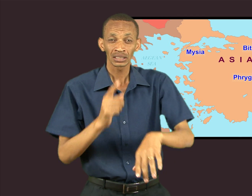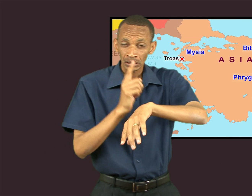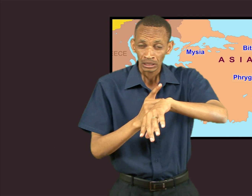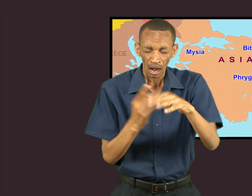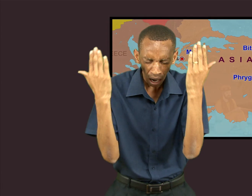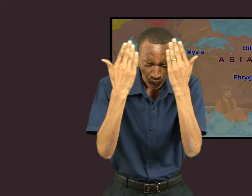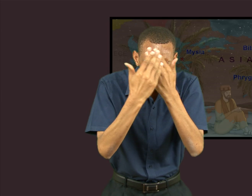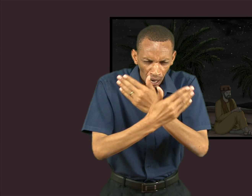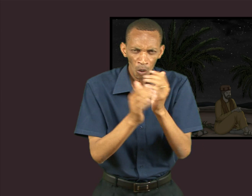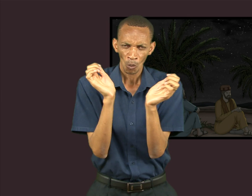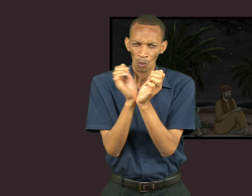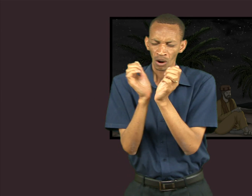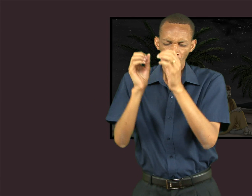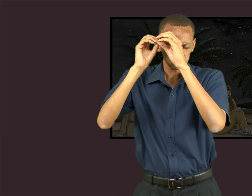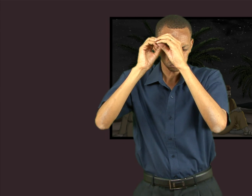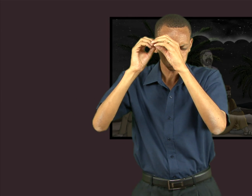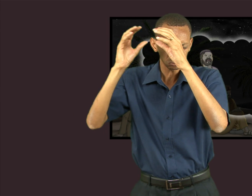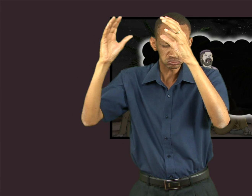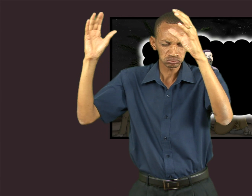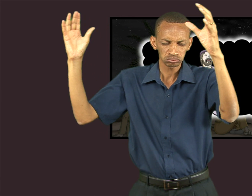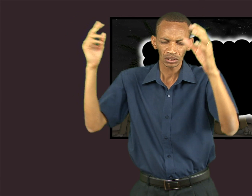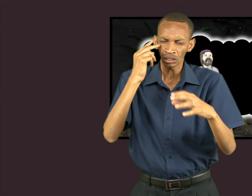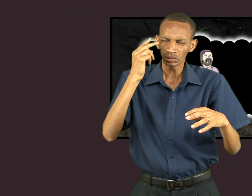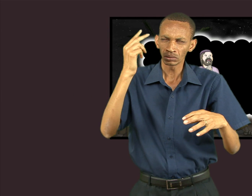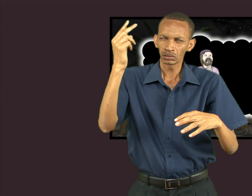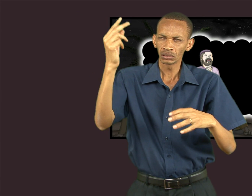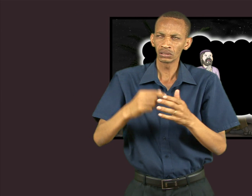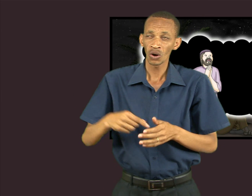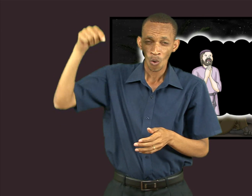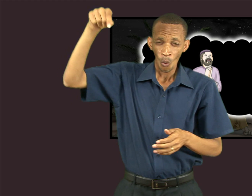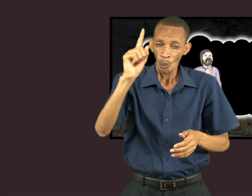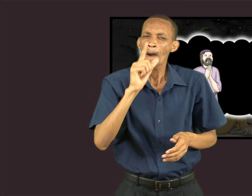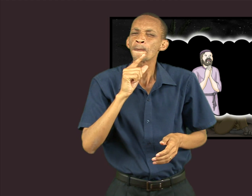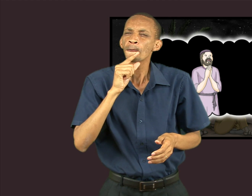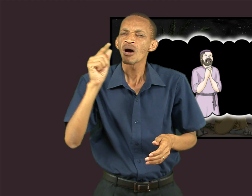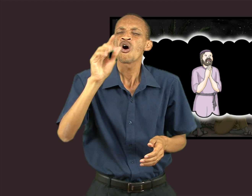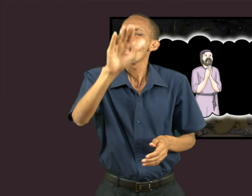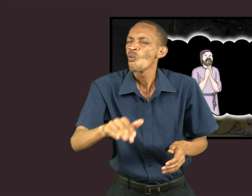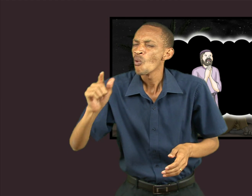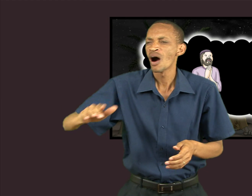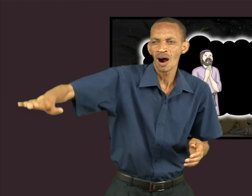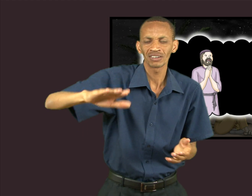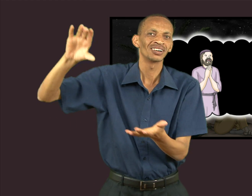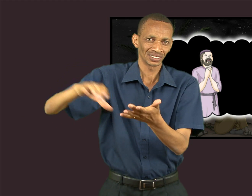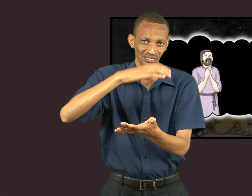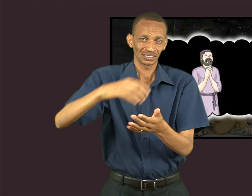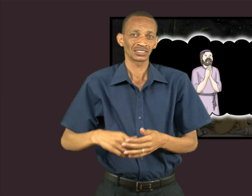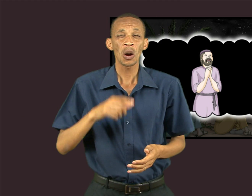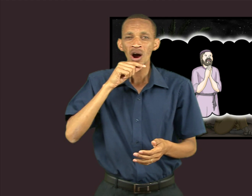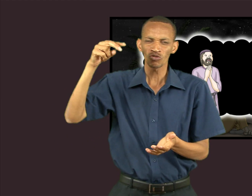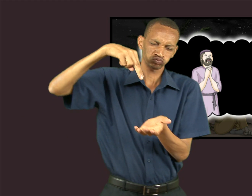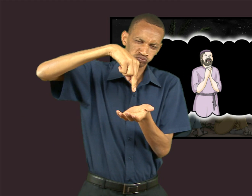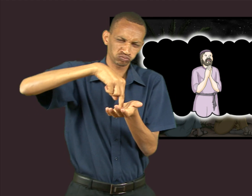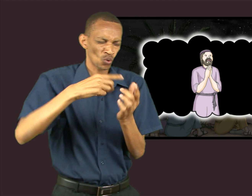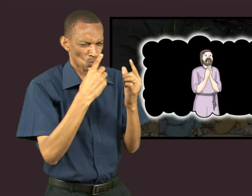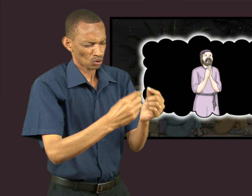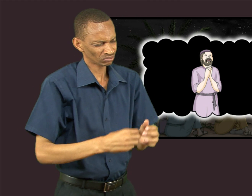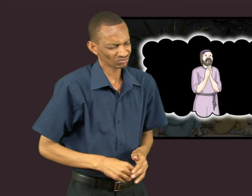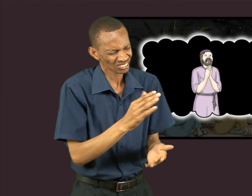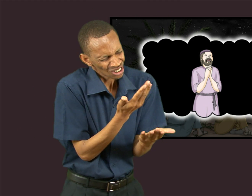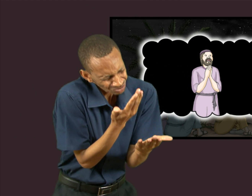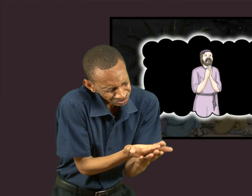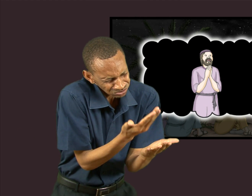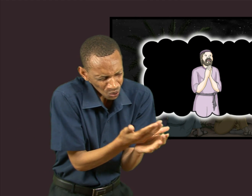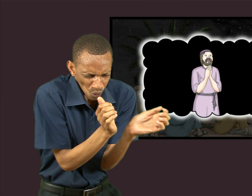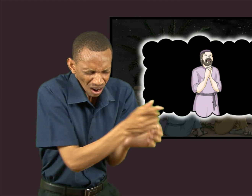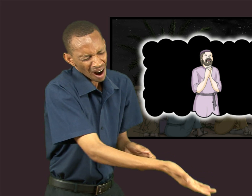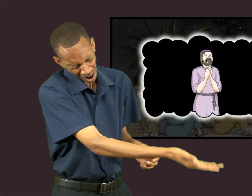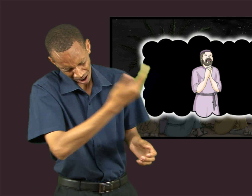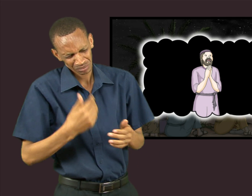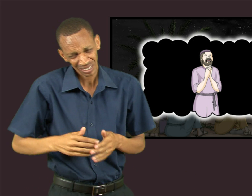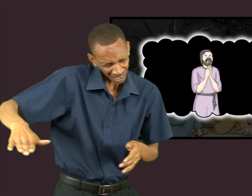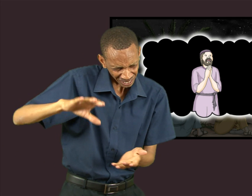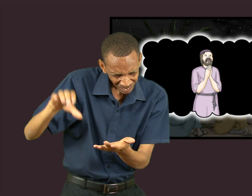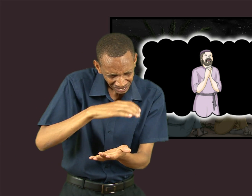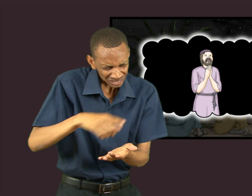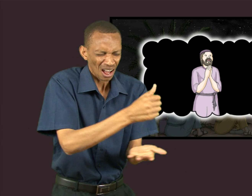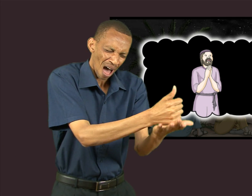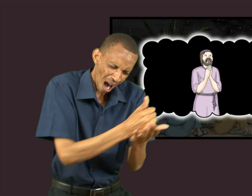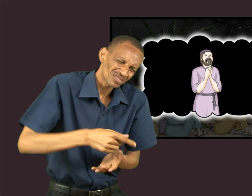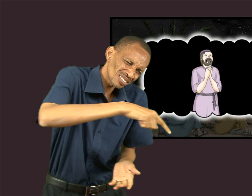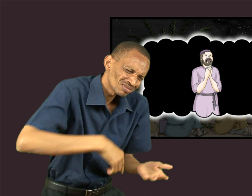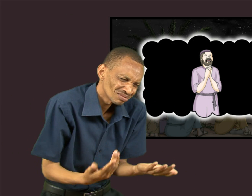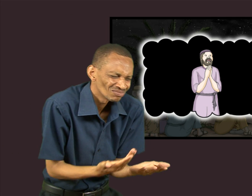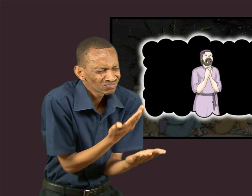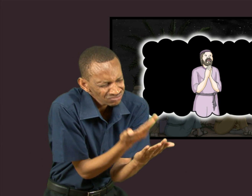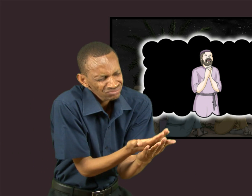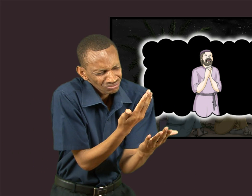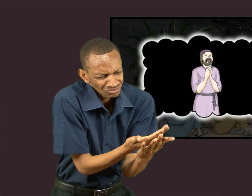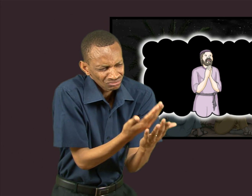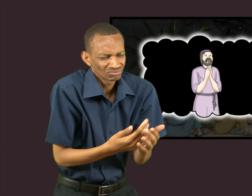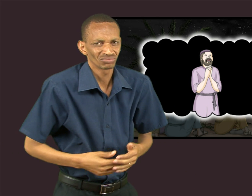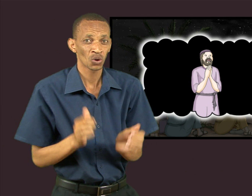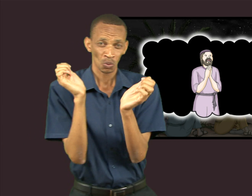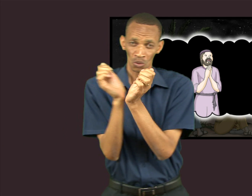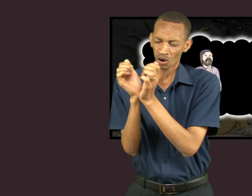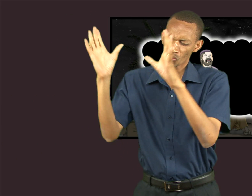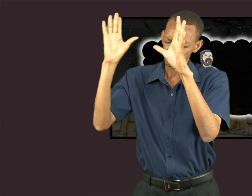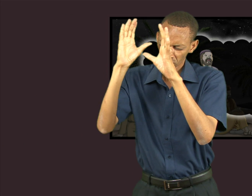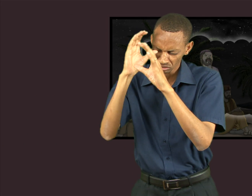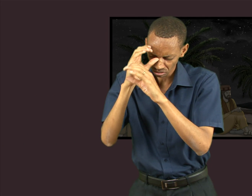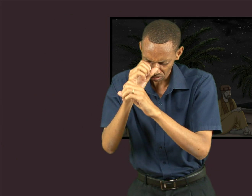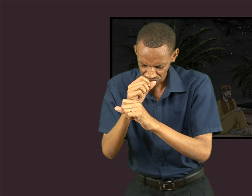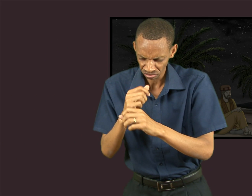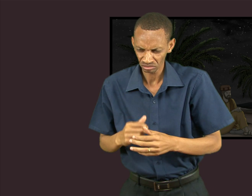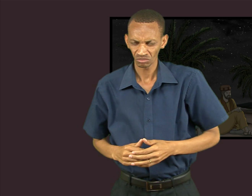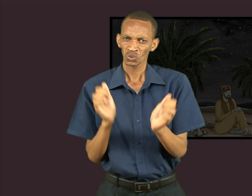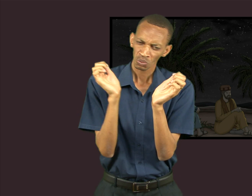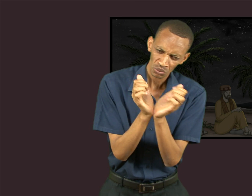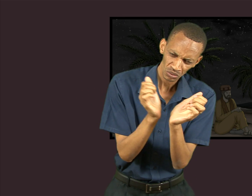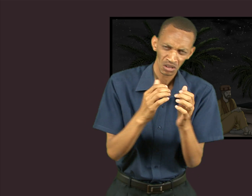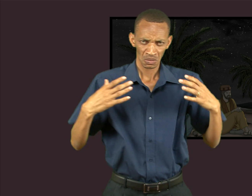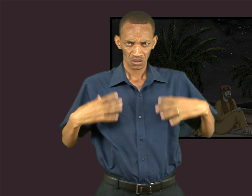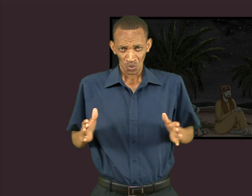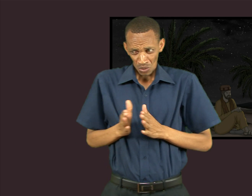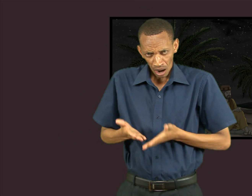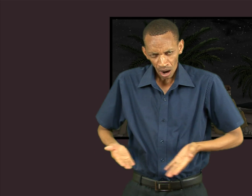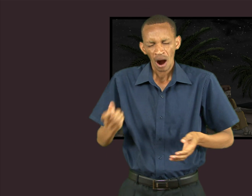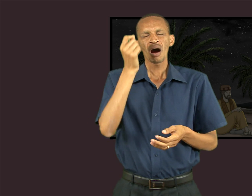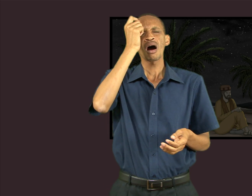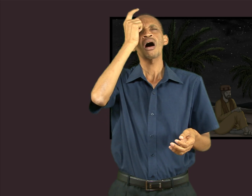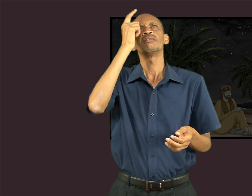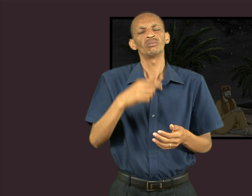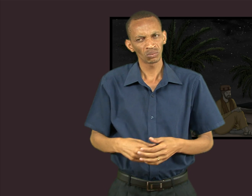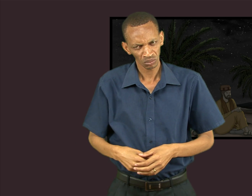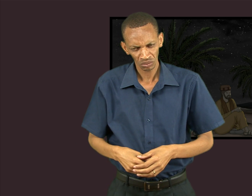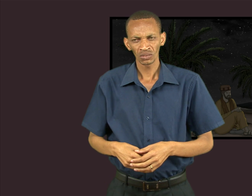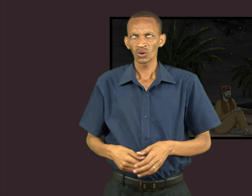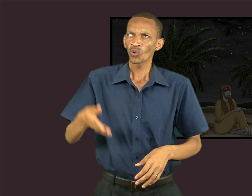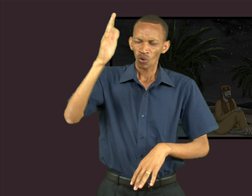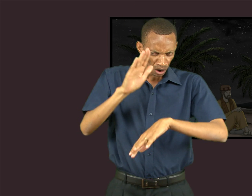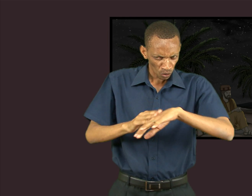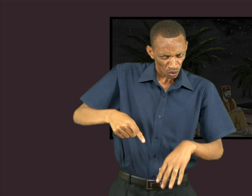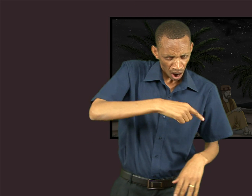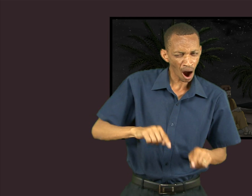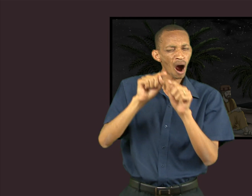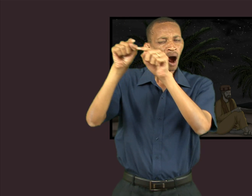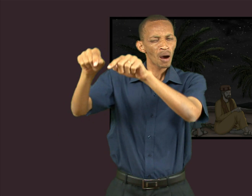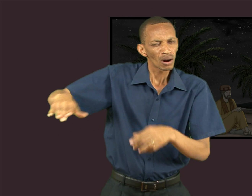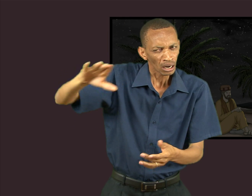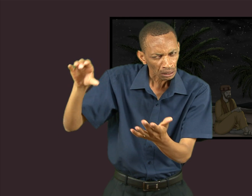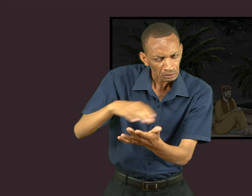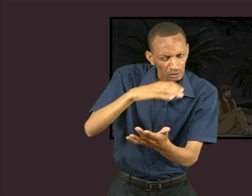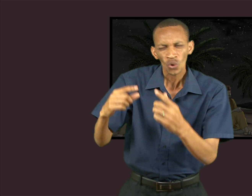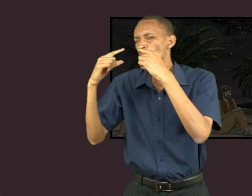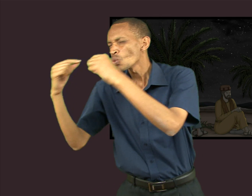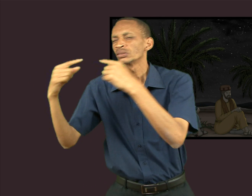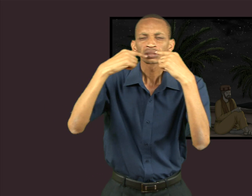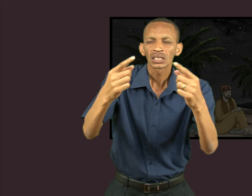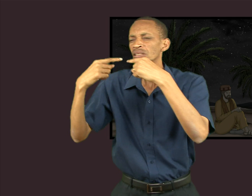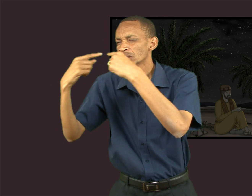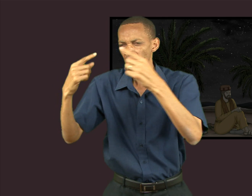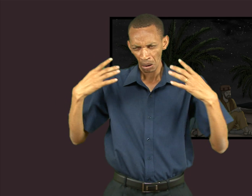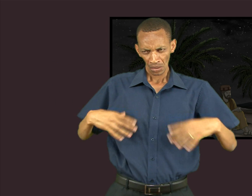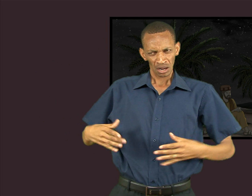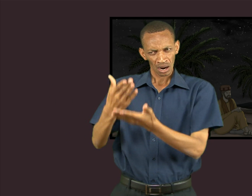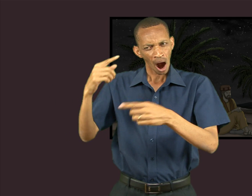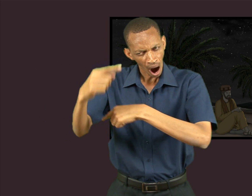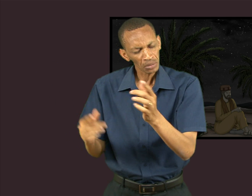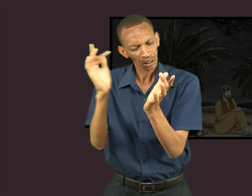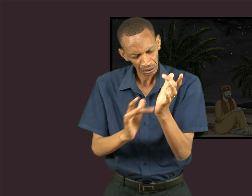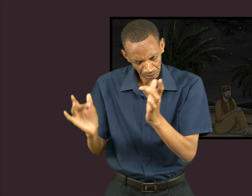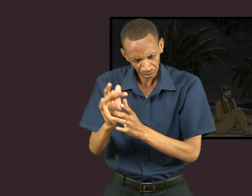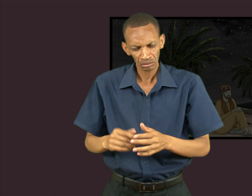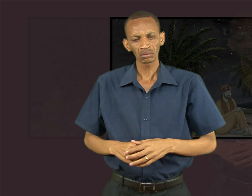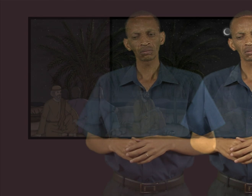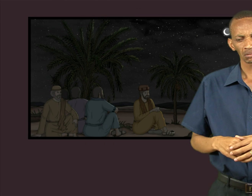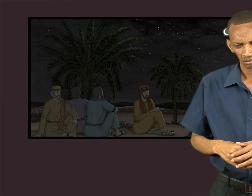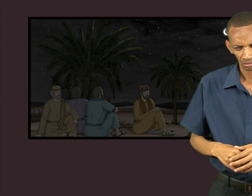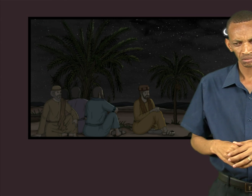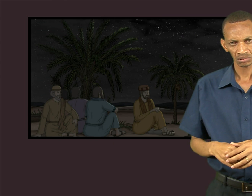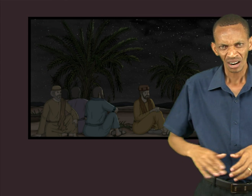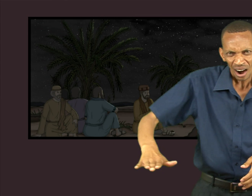During the night, Paul had a vision of a man of Macedonia standing and pleading with him, “Come over to Macedonia and help us.”